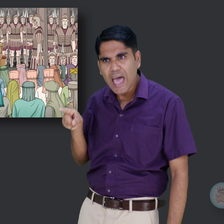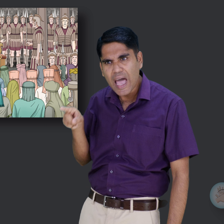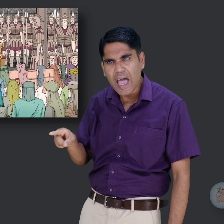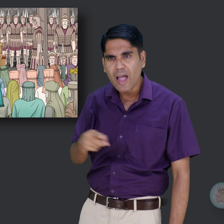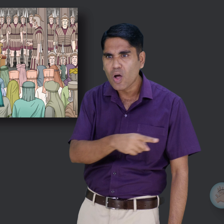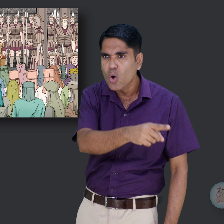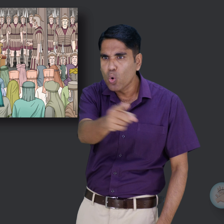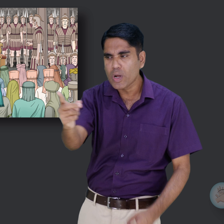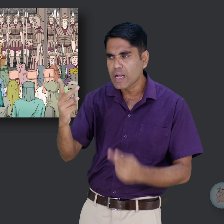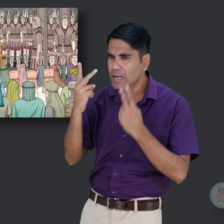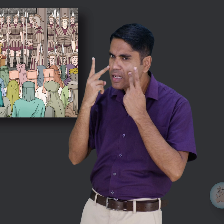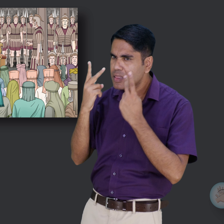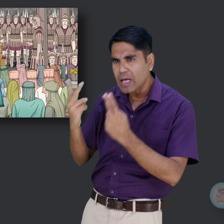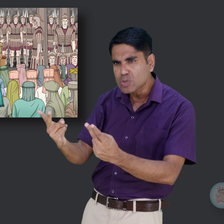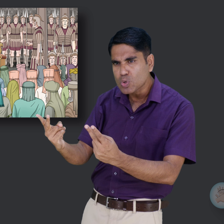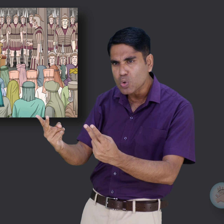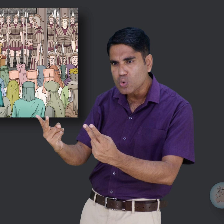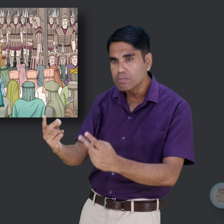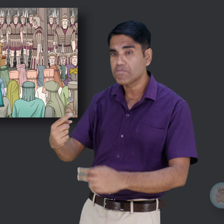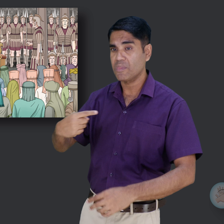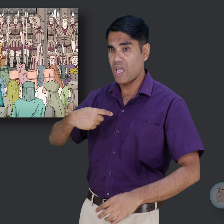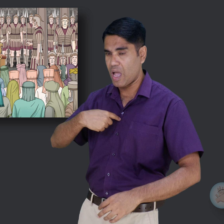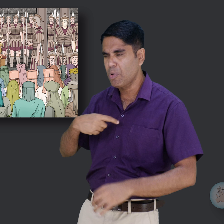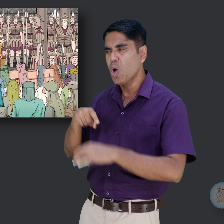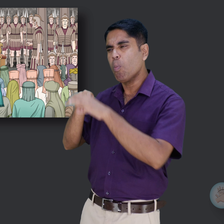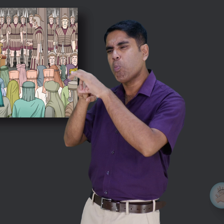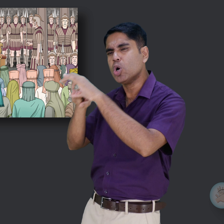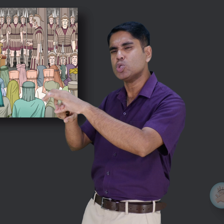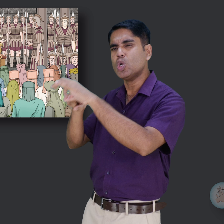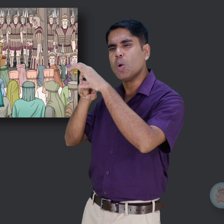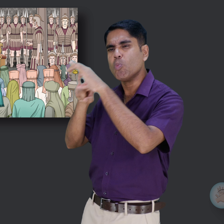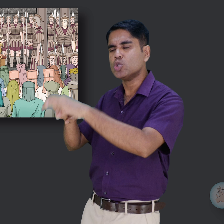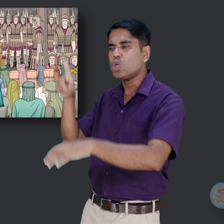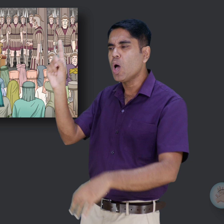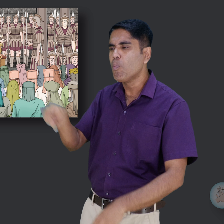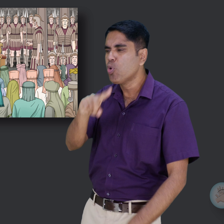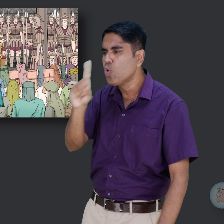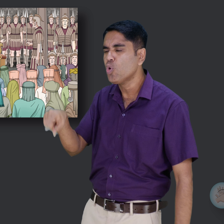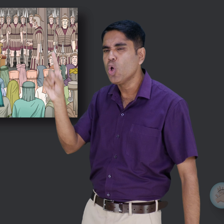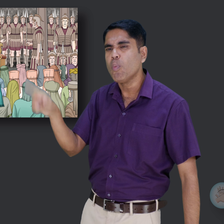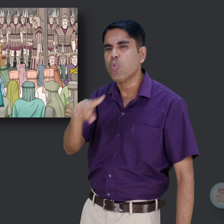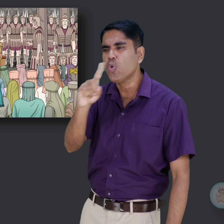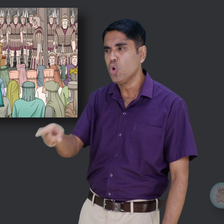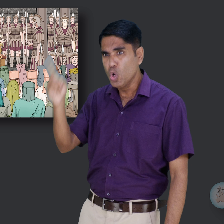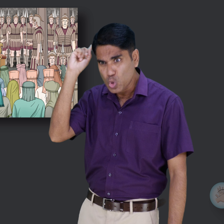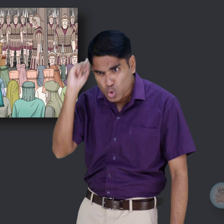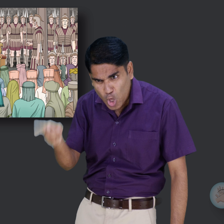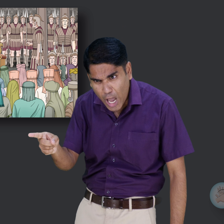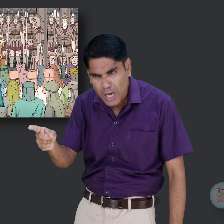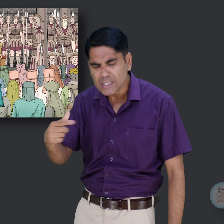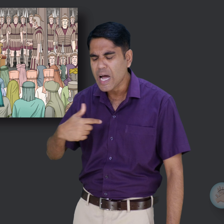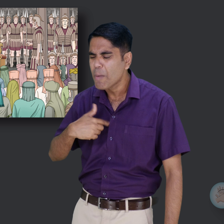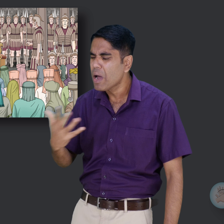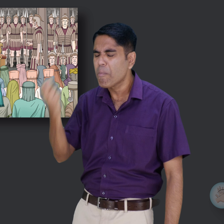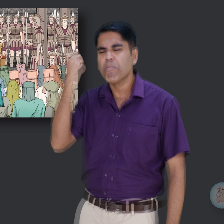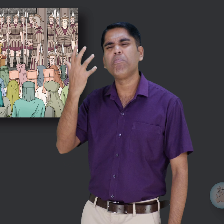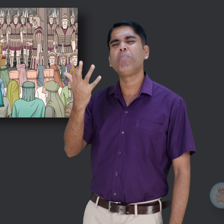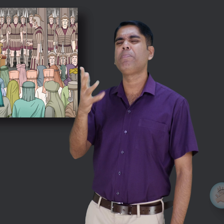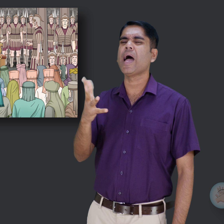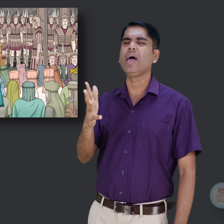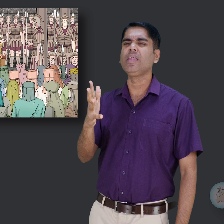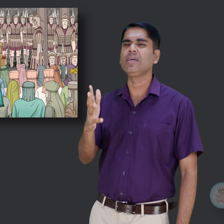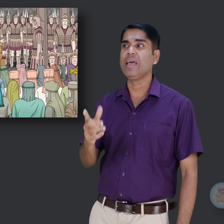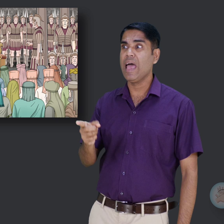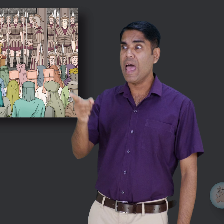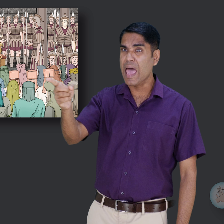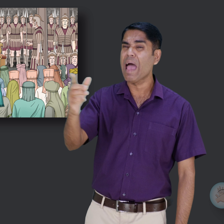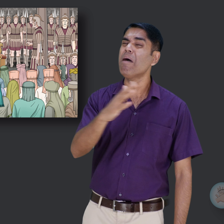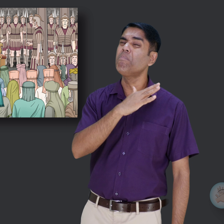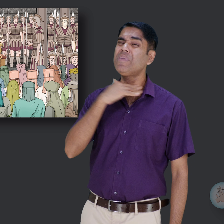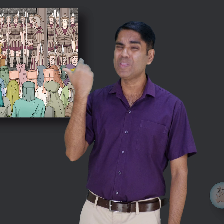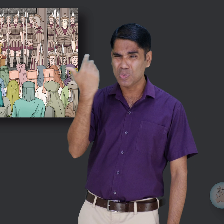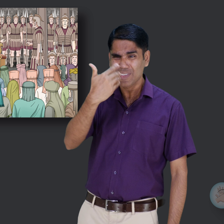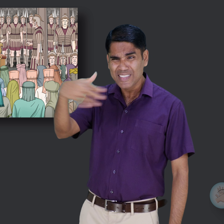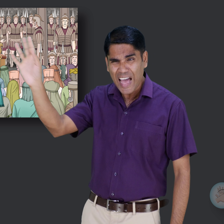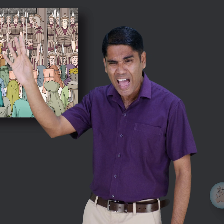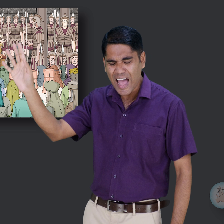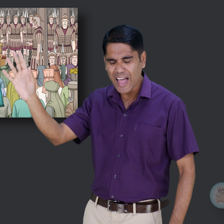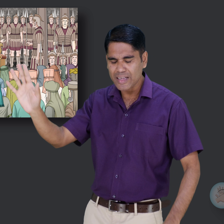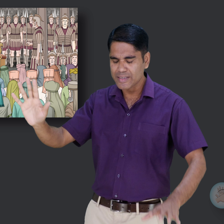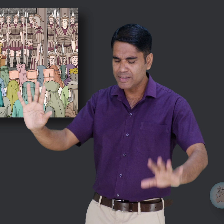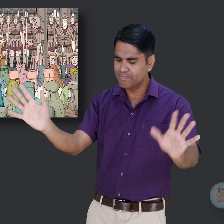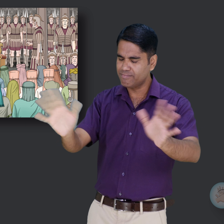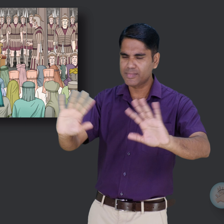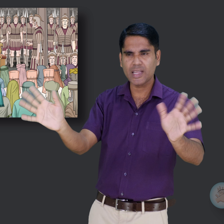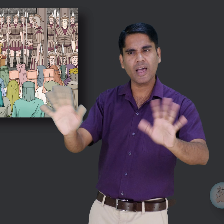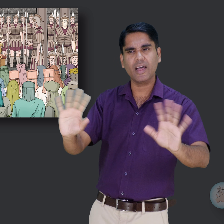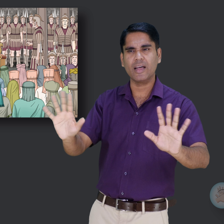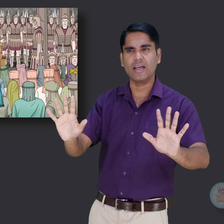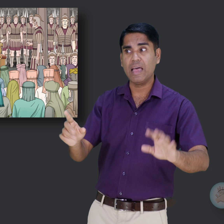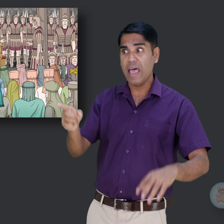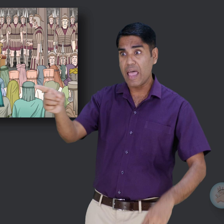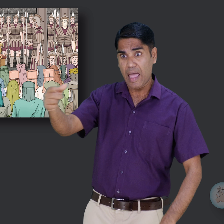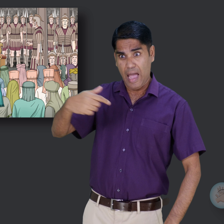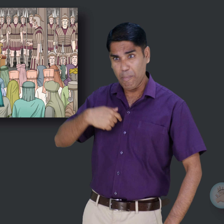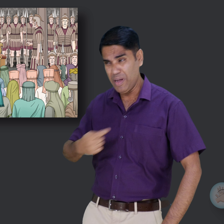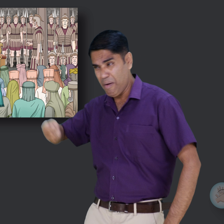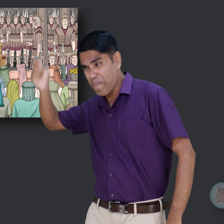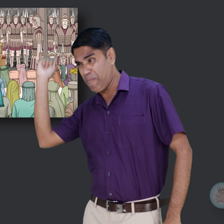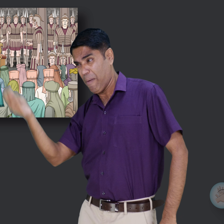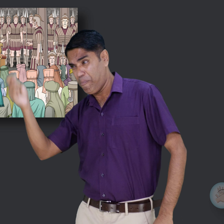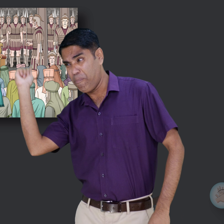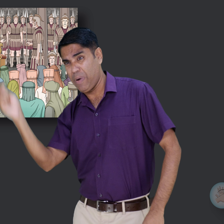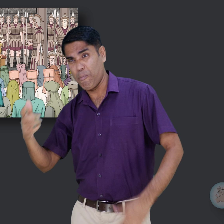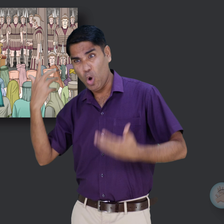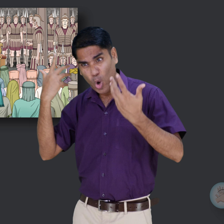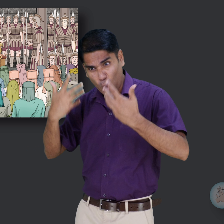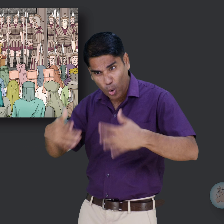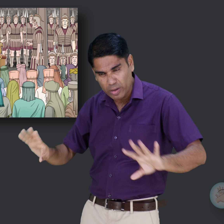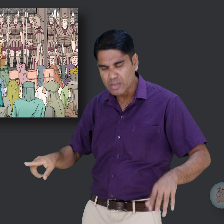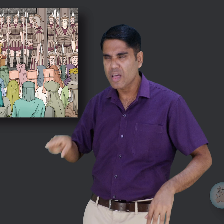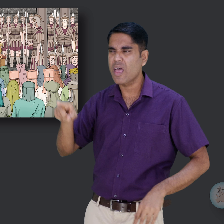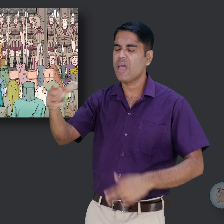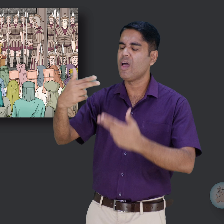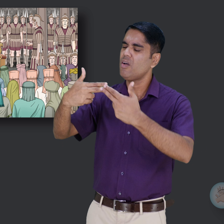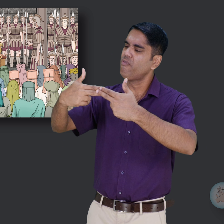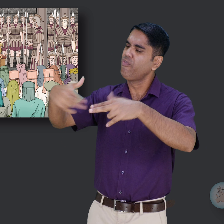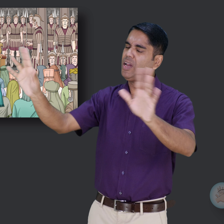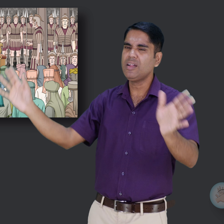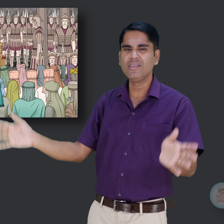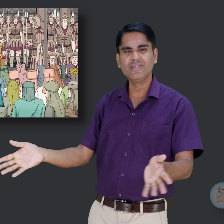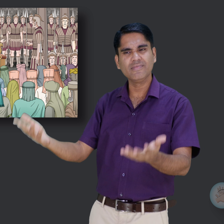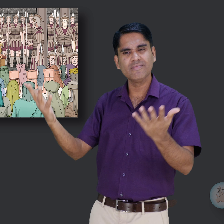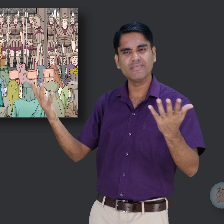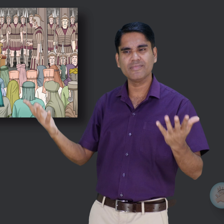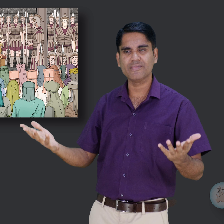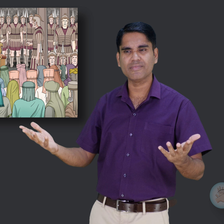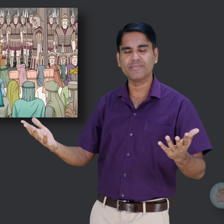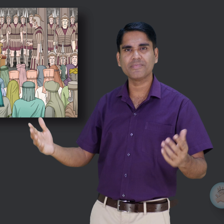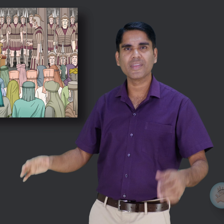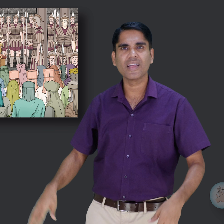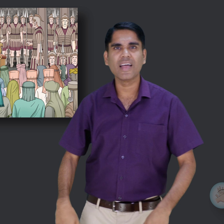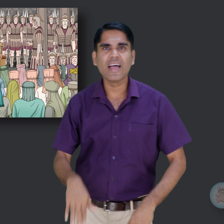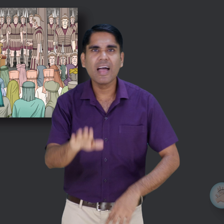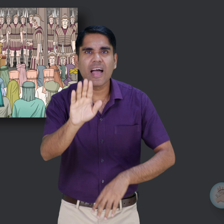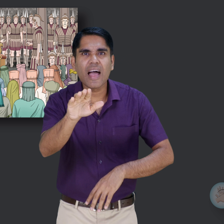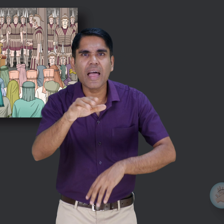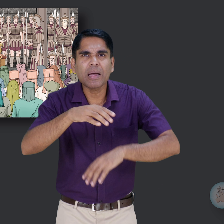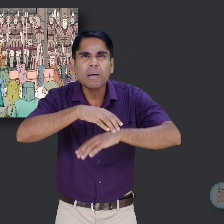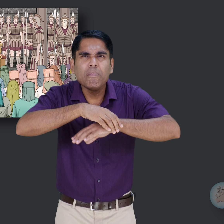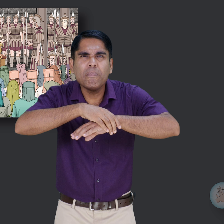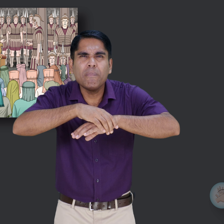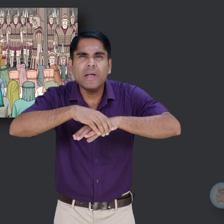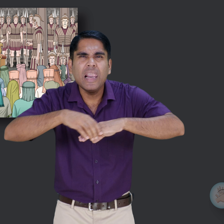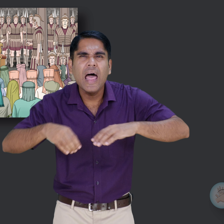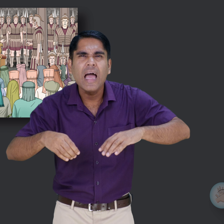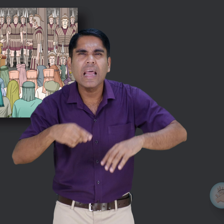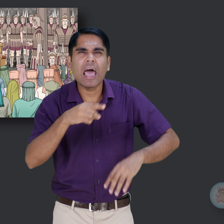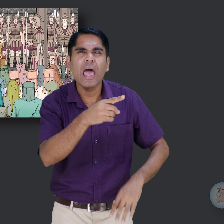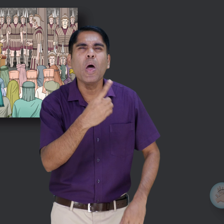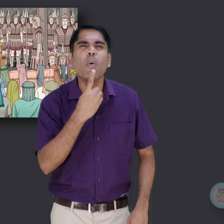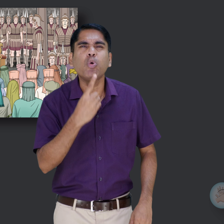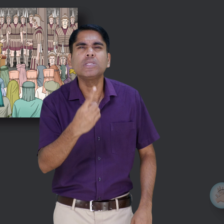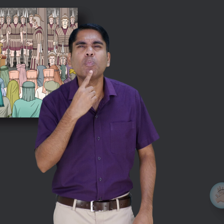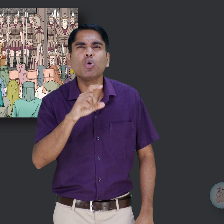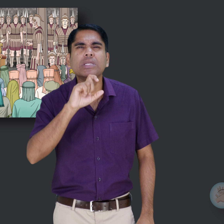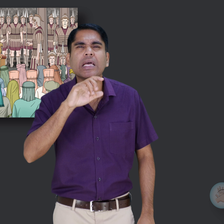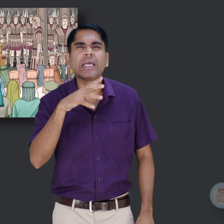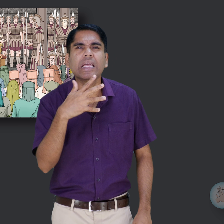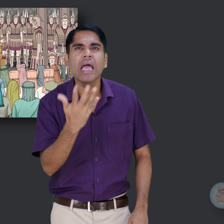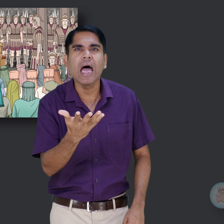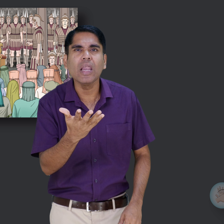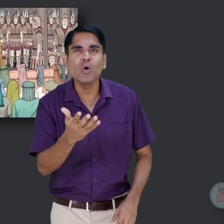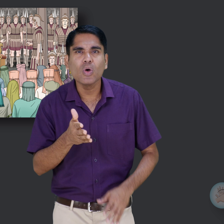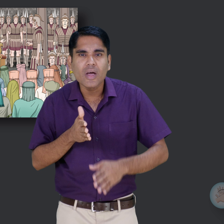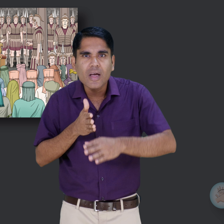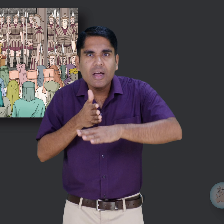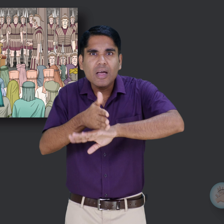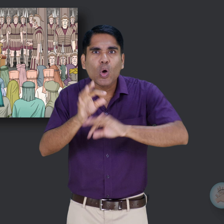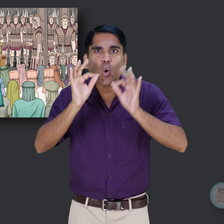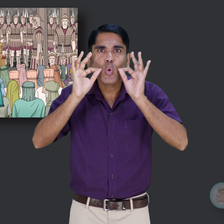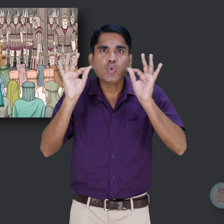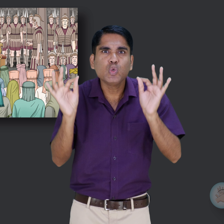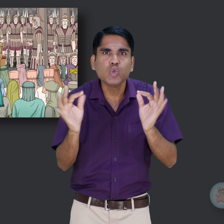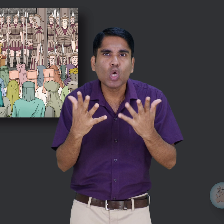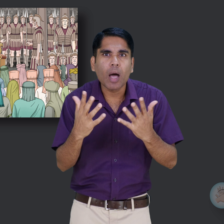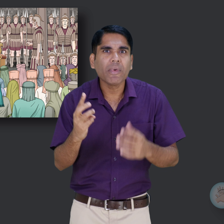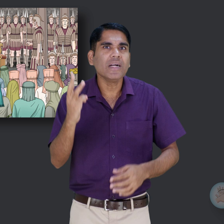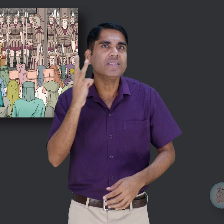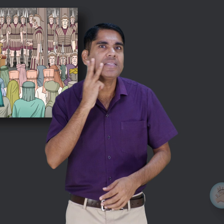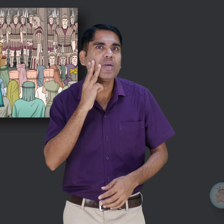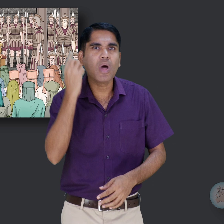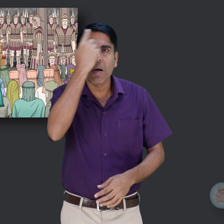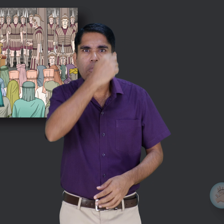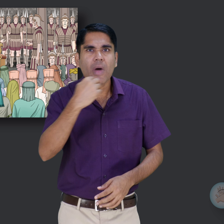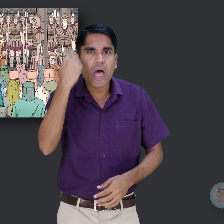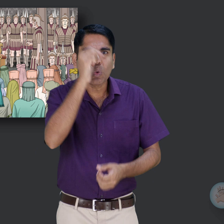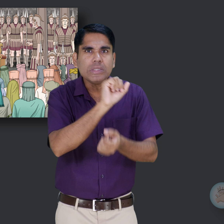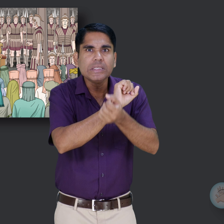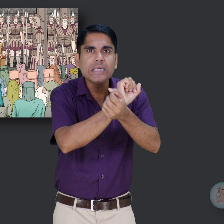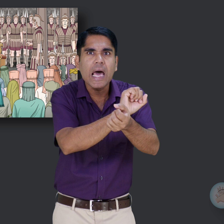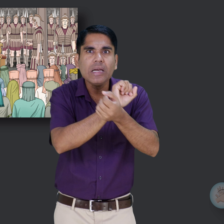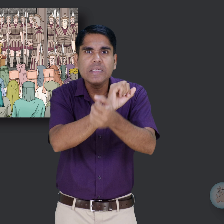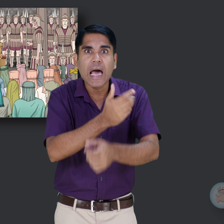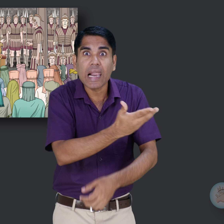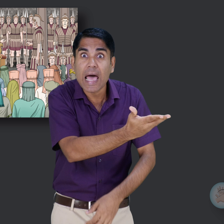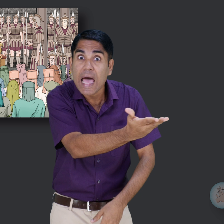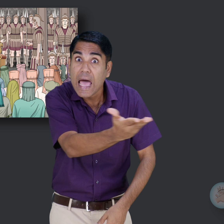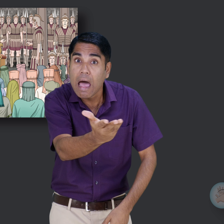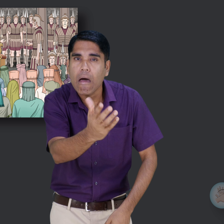Neither has Herod, for he sent Him back to us. As you can see, He has done nothing deserving of death.